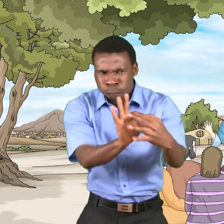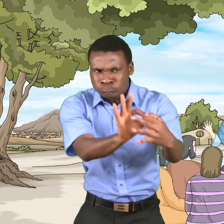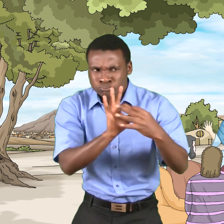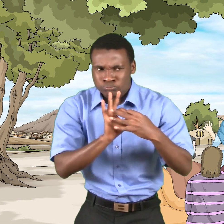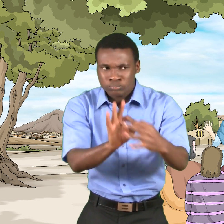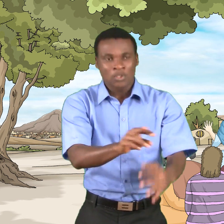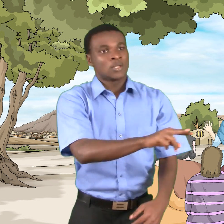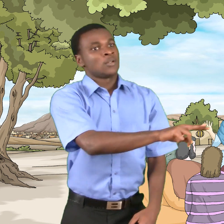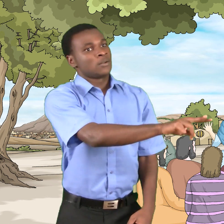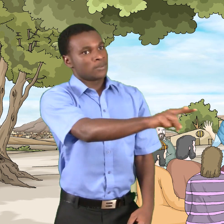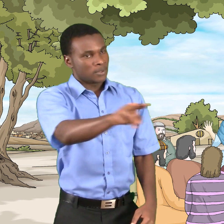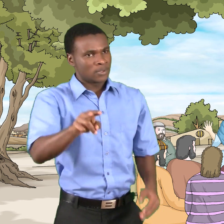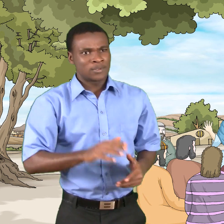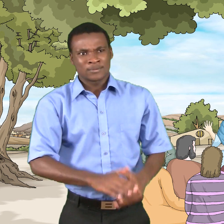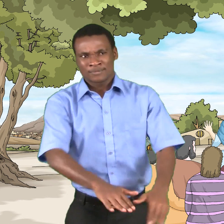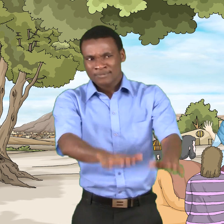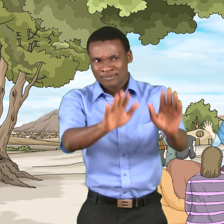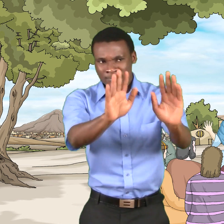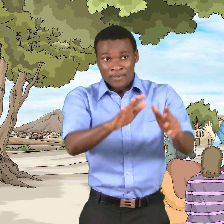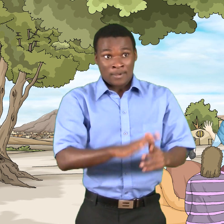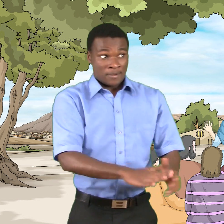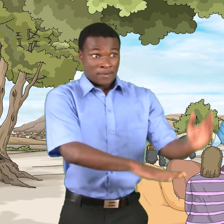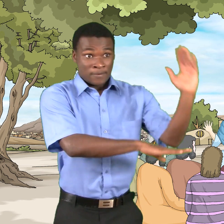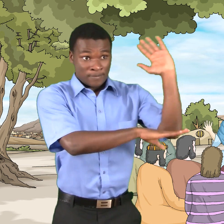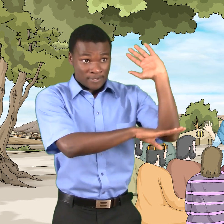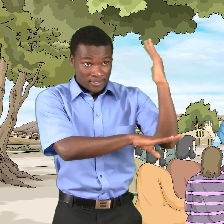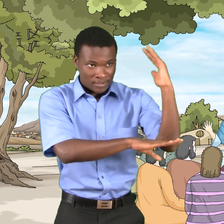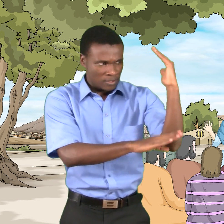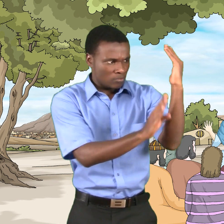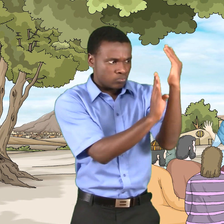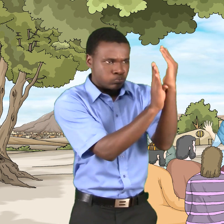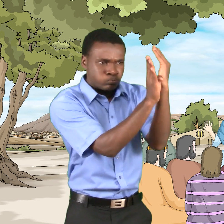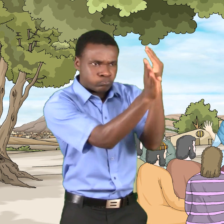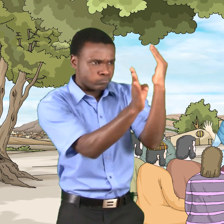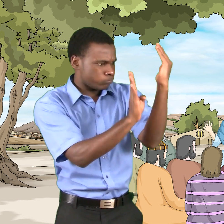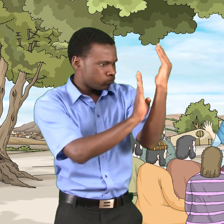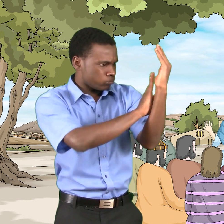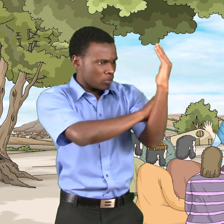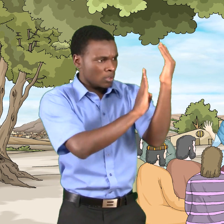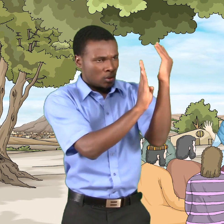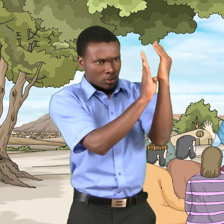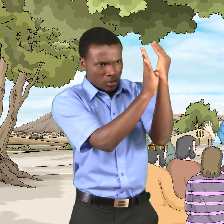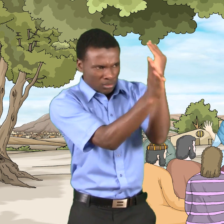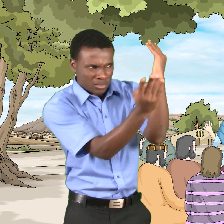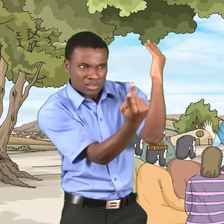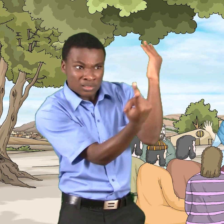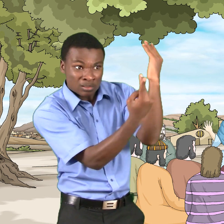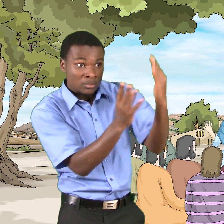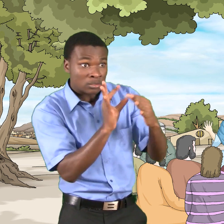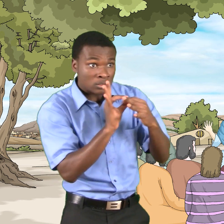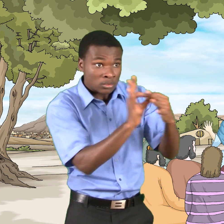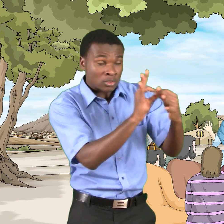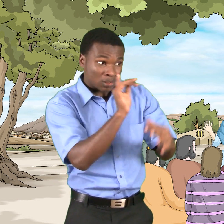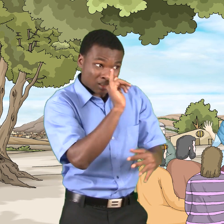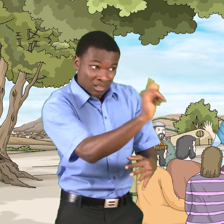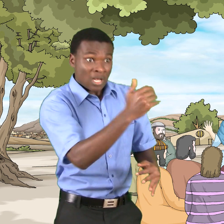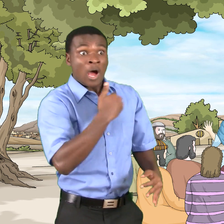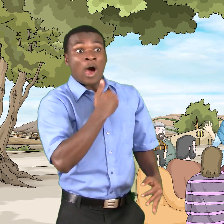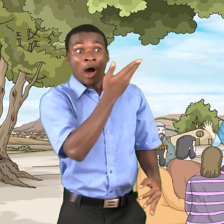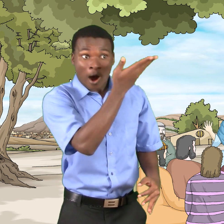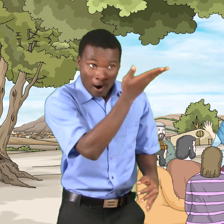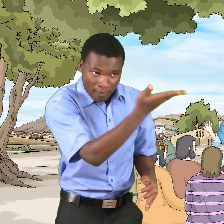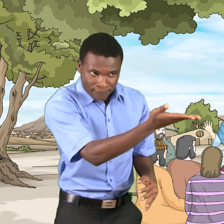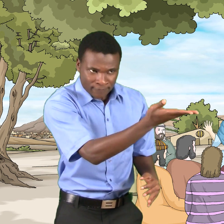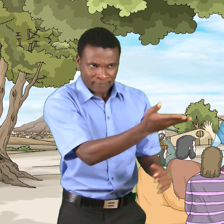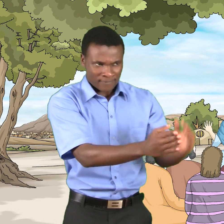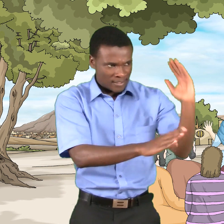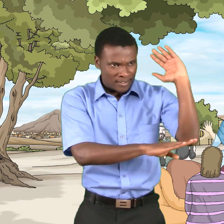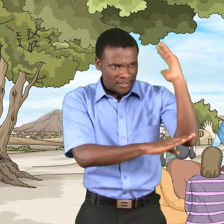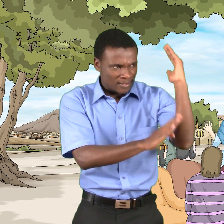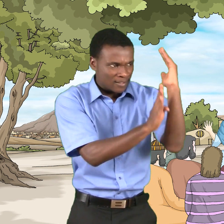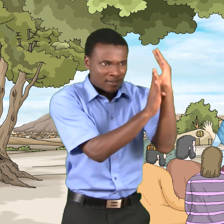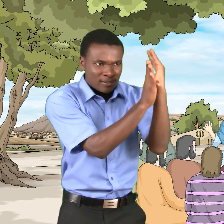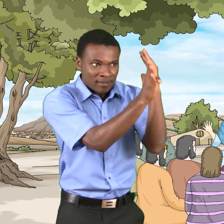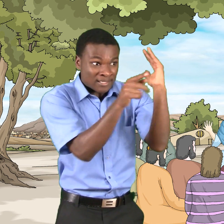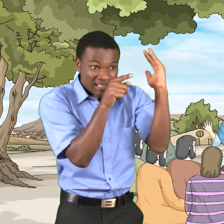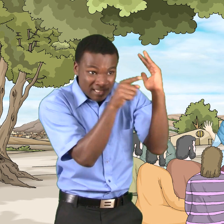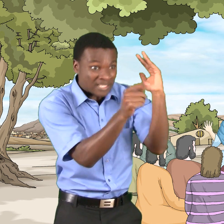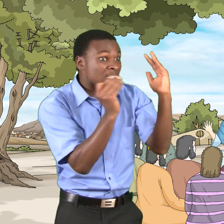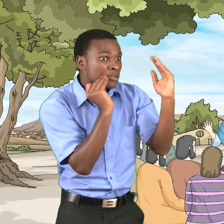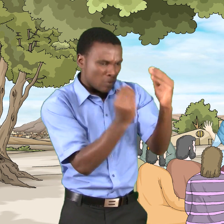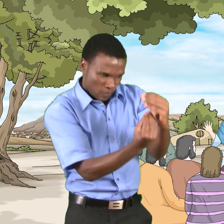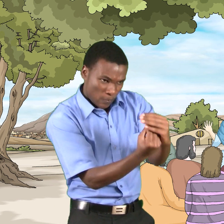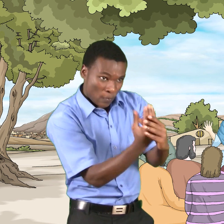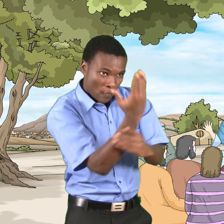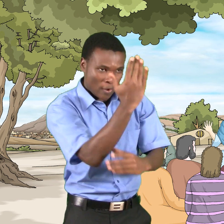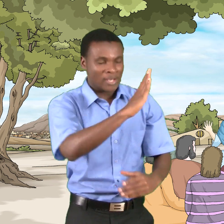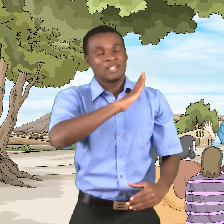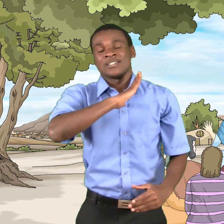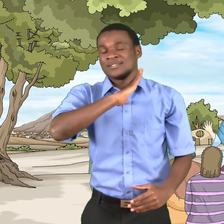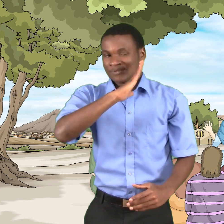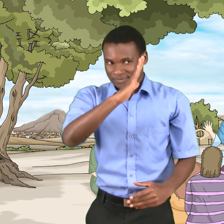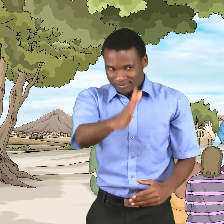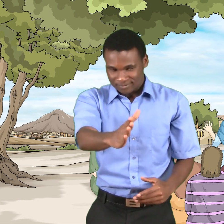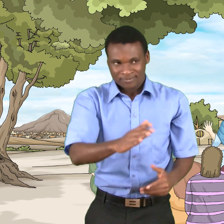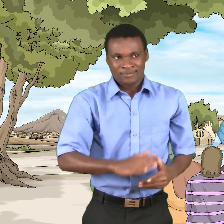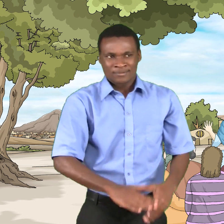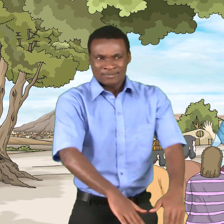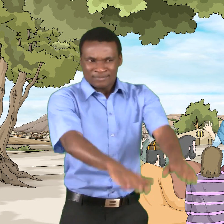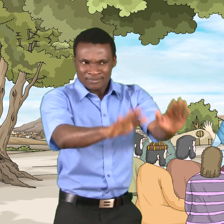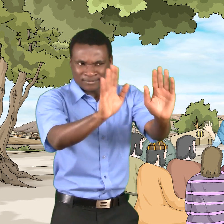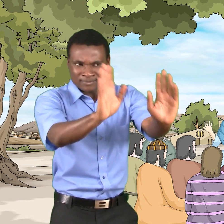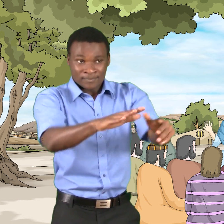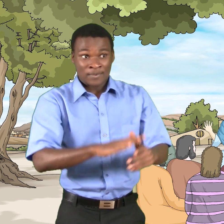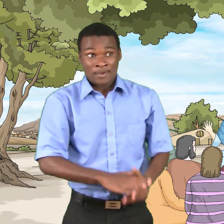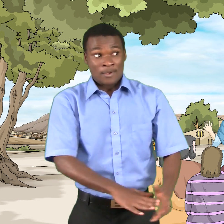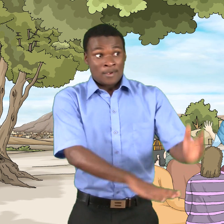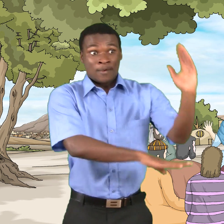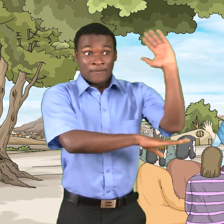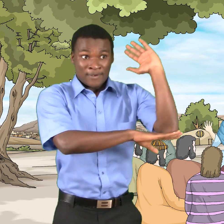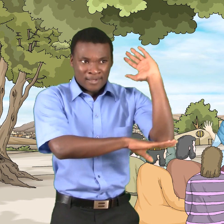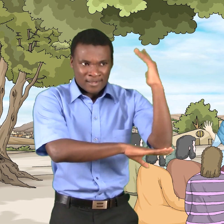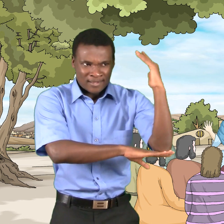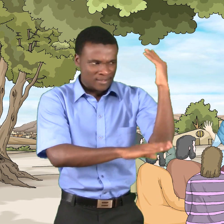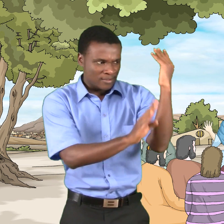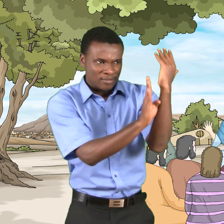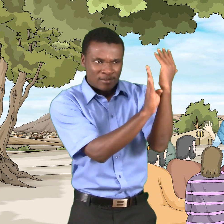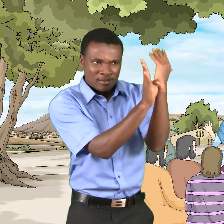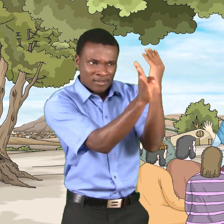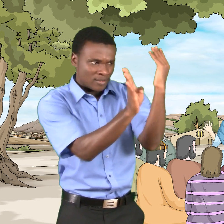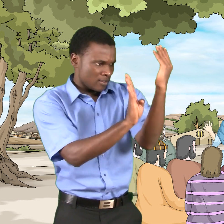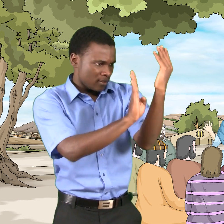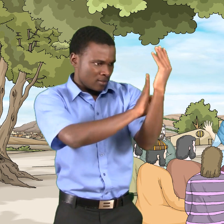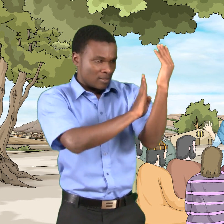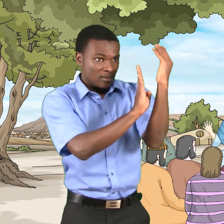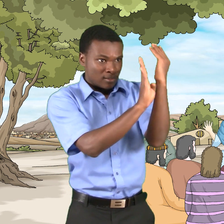Remain in Me, and I will remain in you.